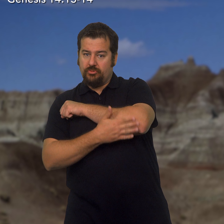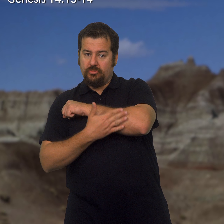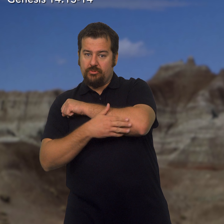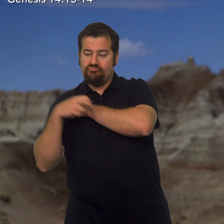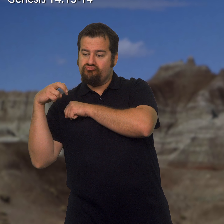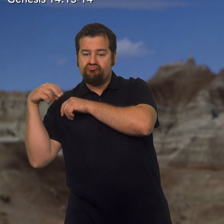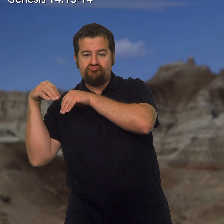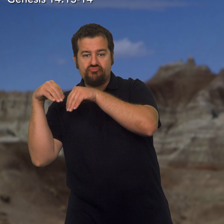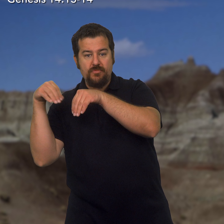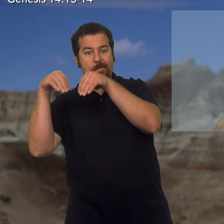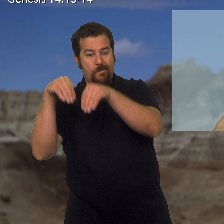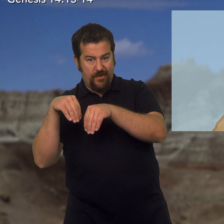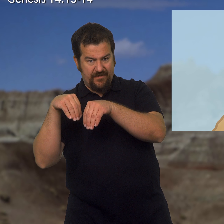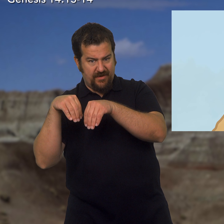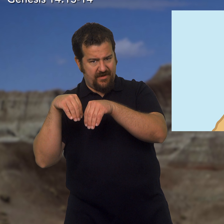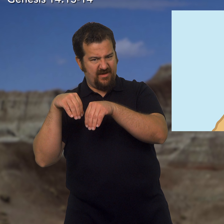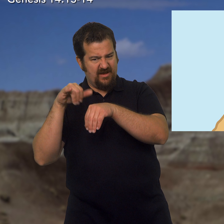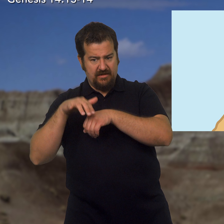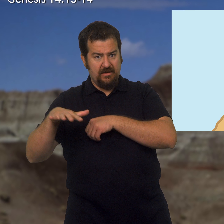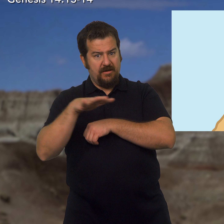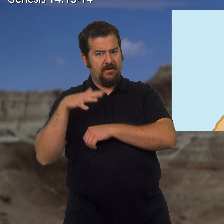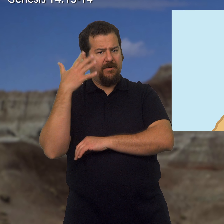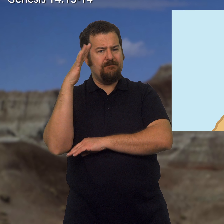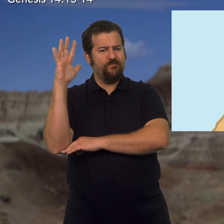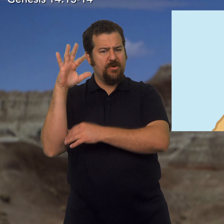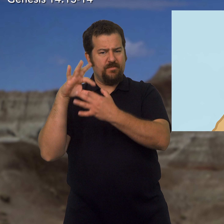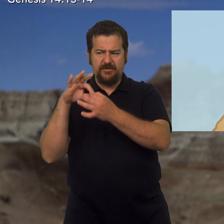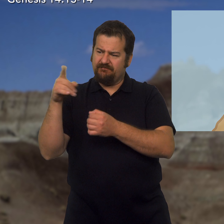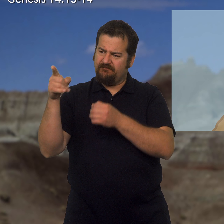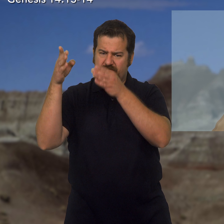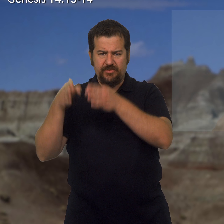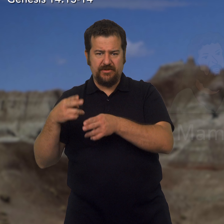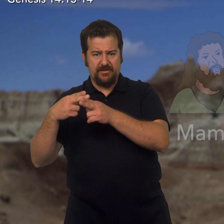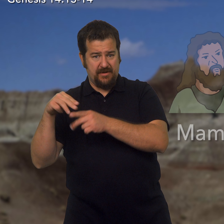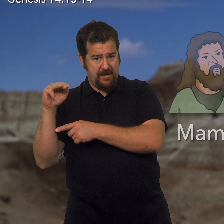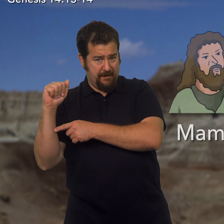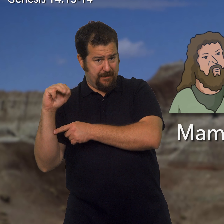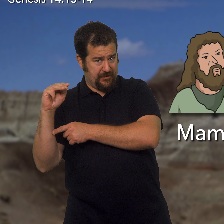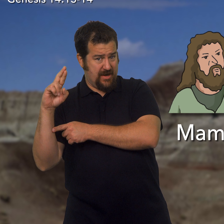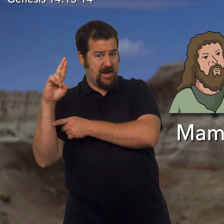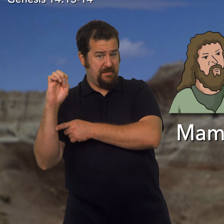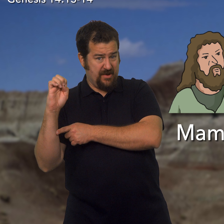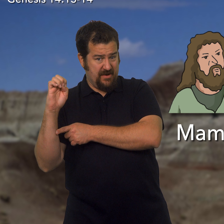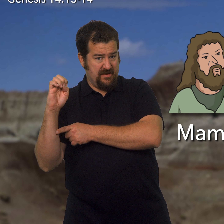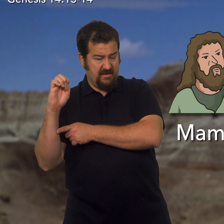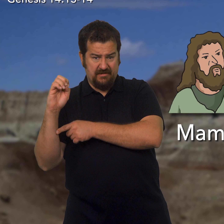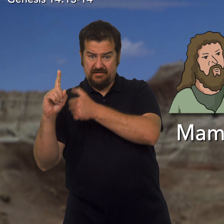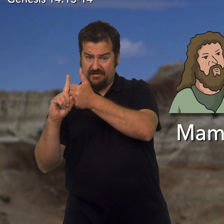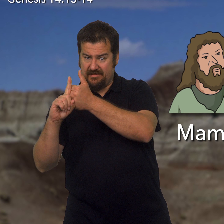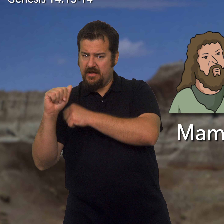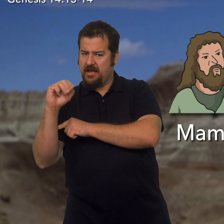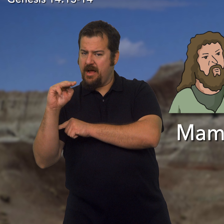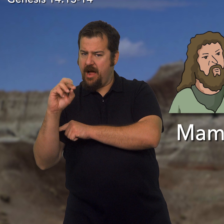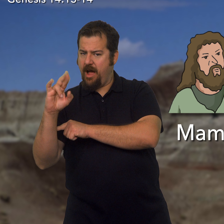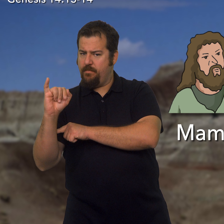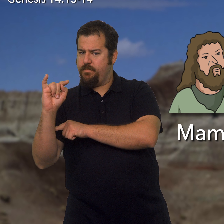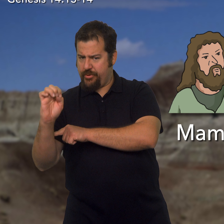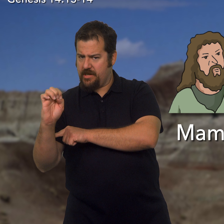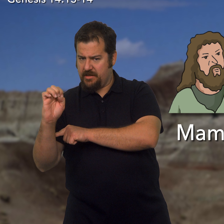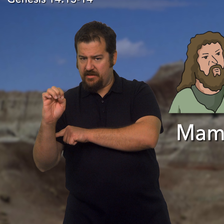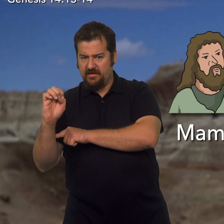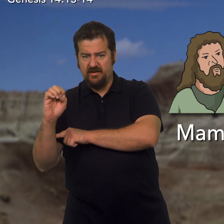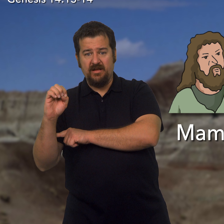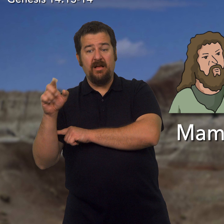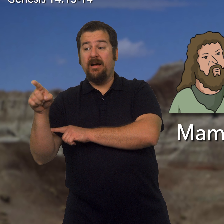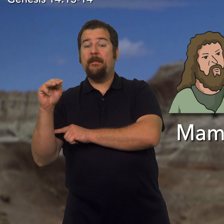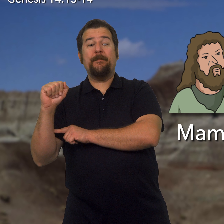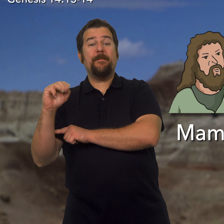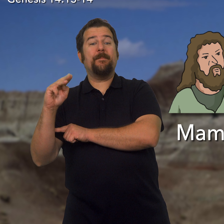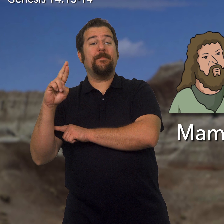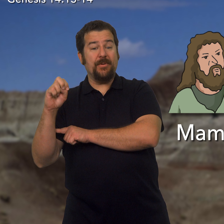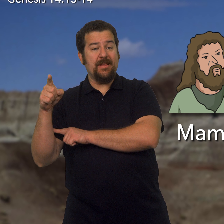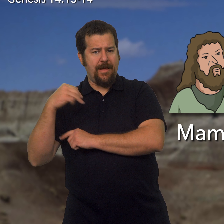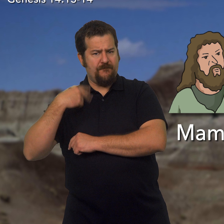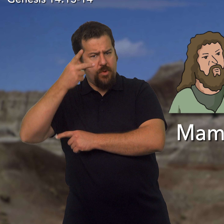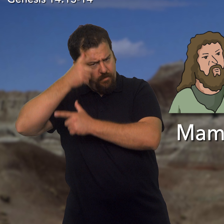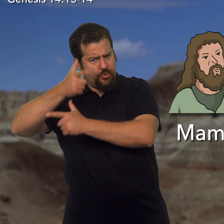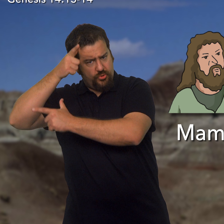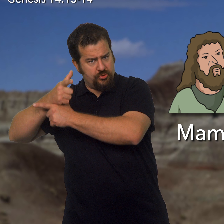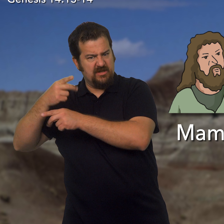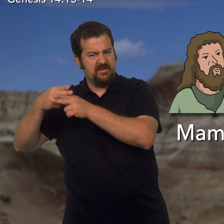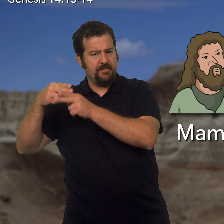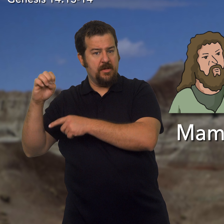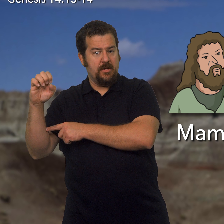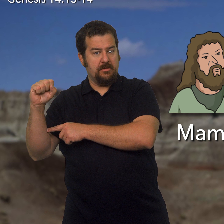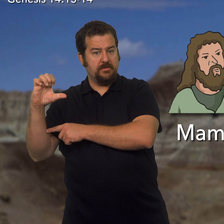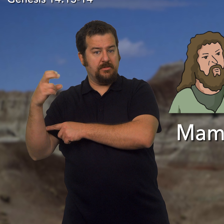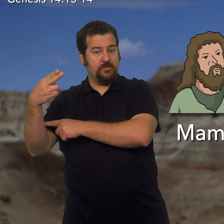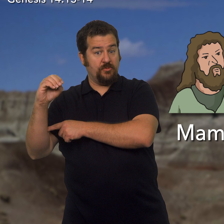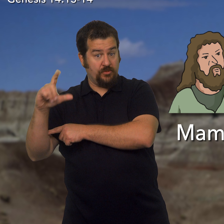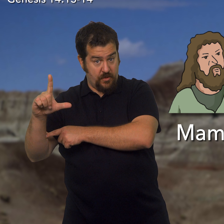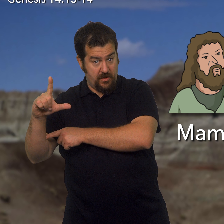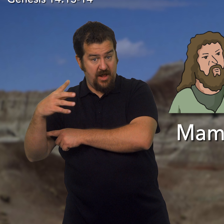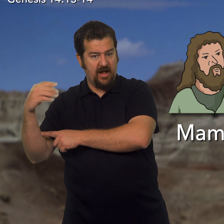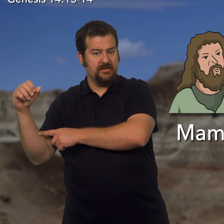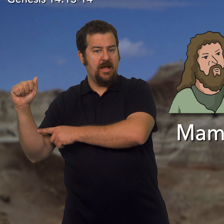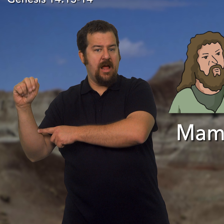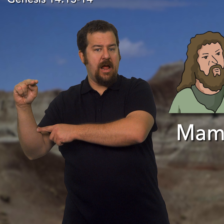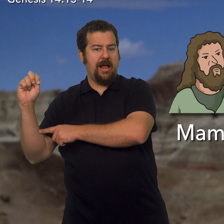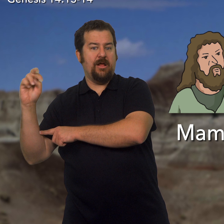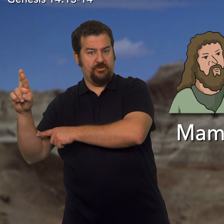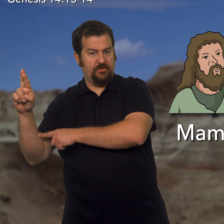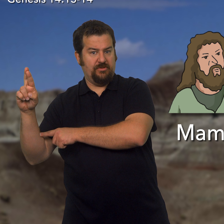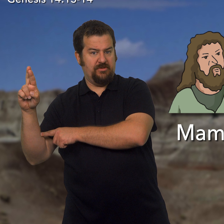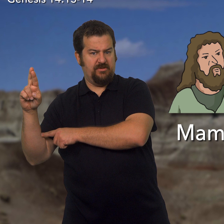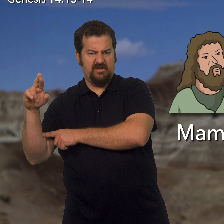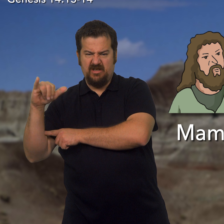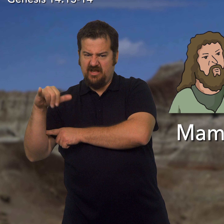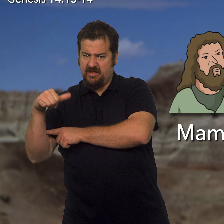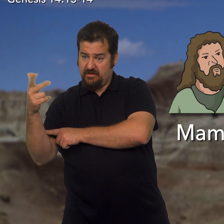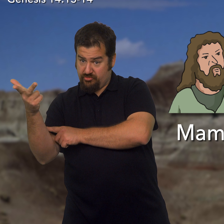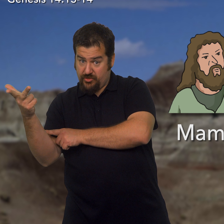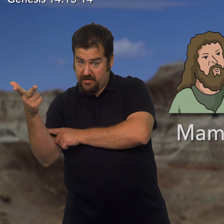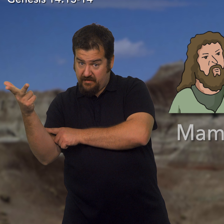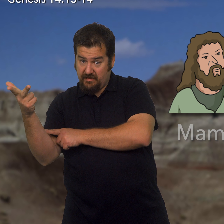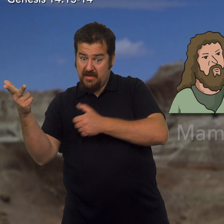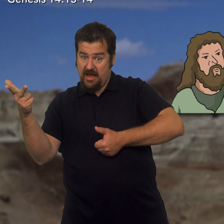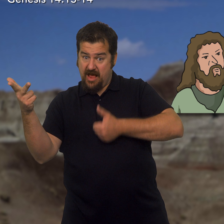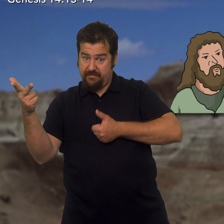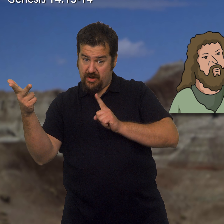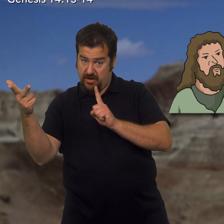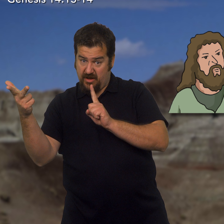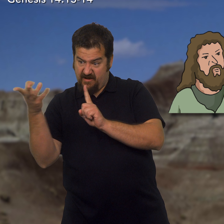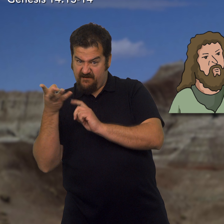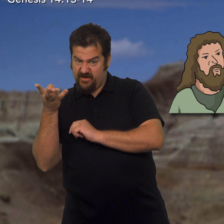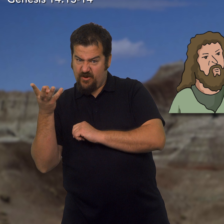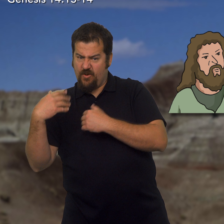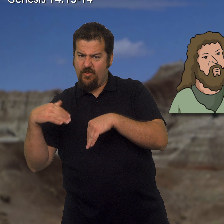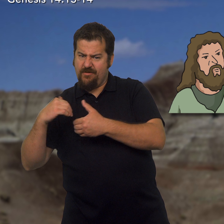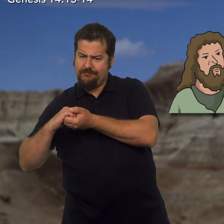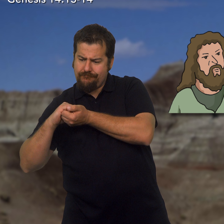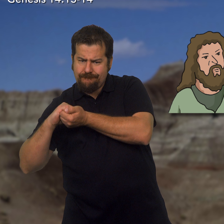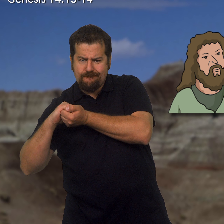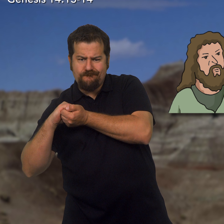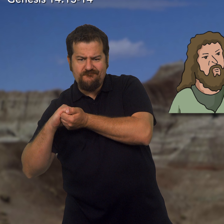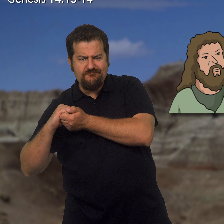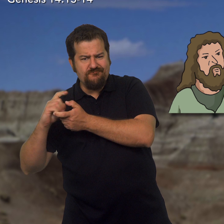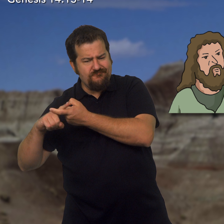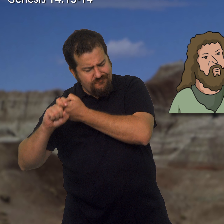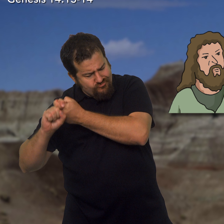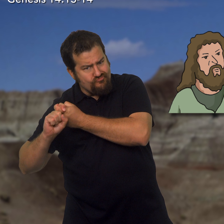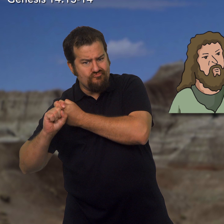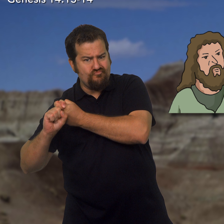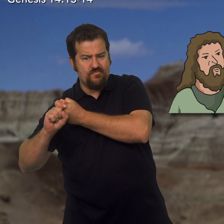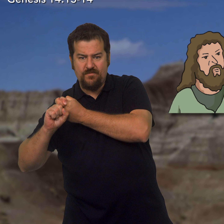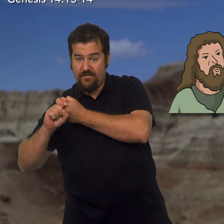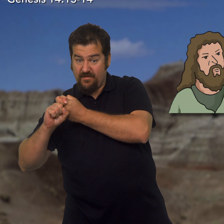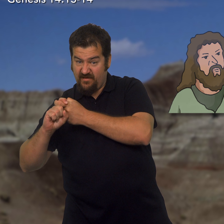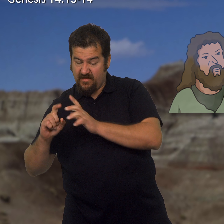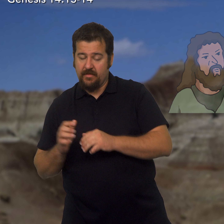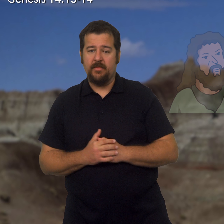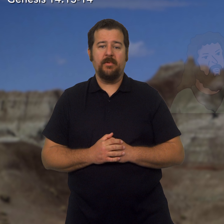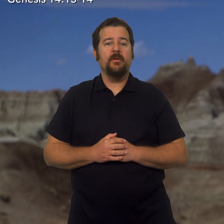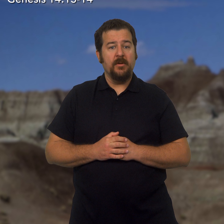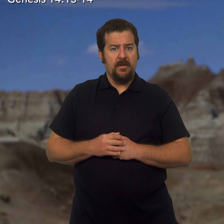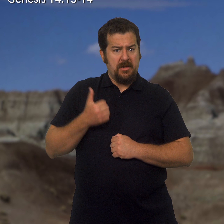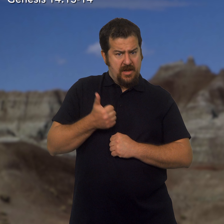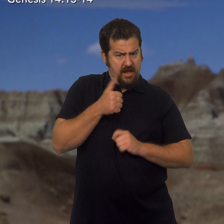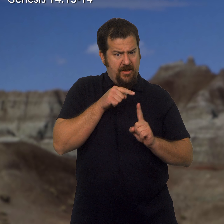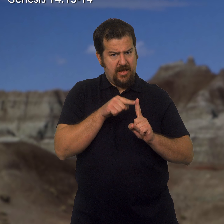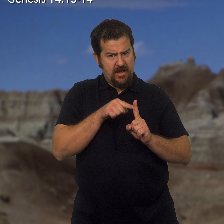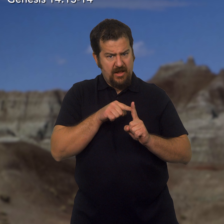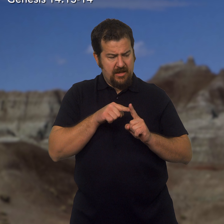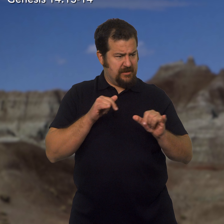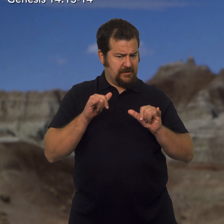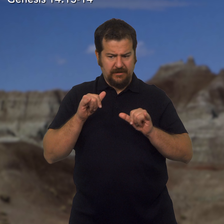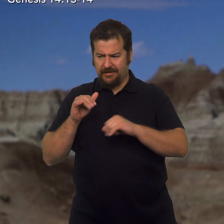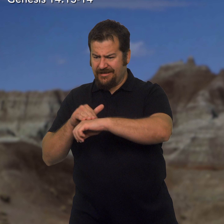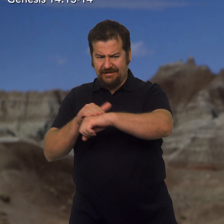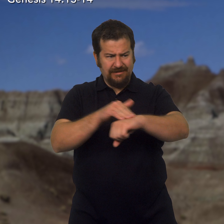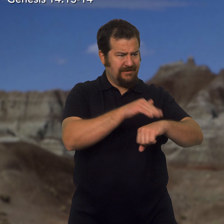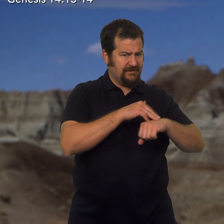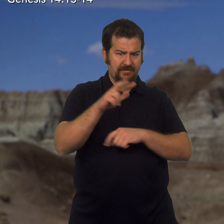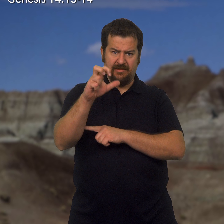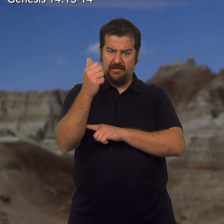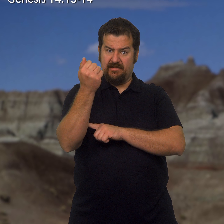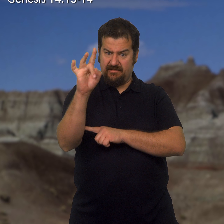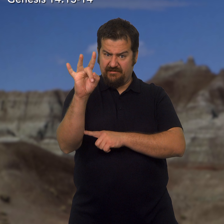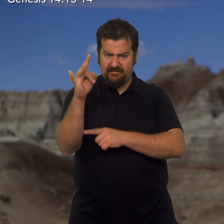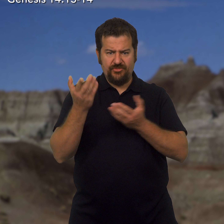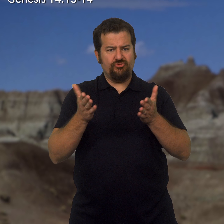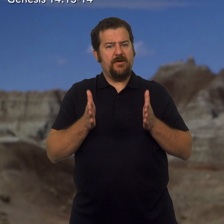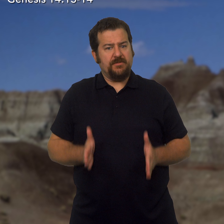Now Abram was living near the Oaks of Mamre the Amorite, a brother of Eshcol and Aner, all of whom were bound by treaty to Abram.